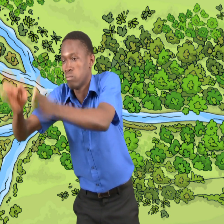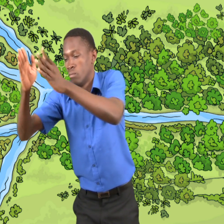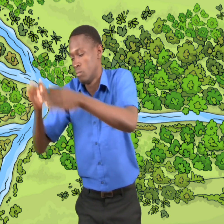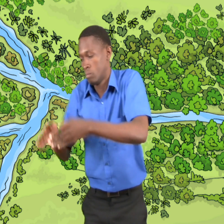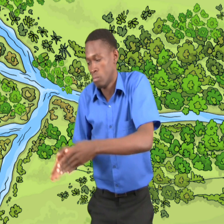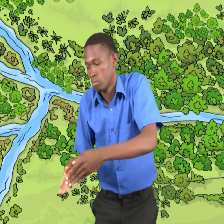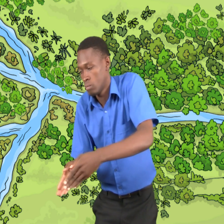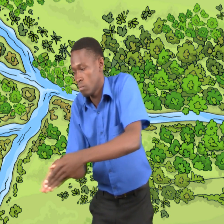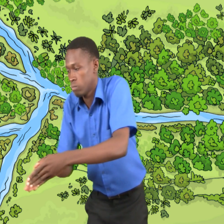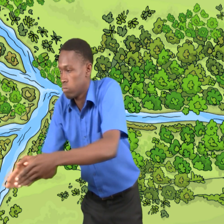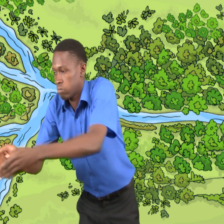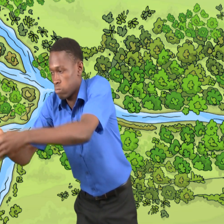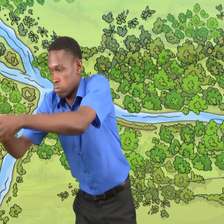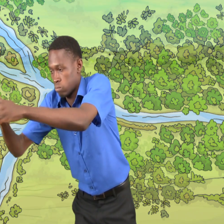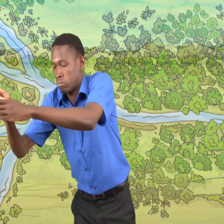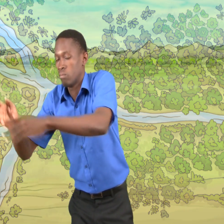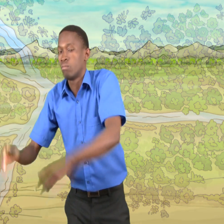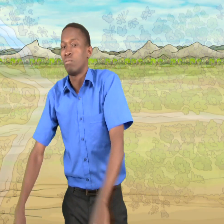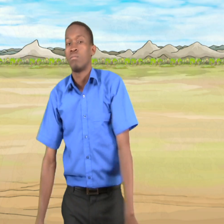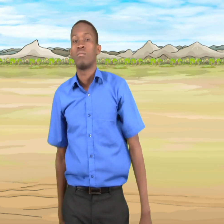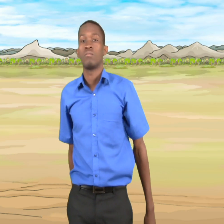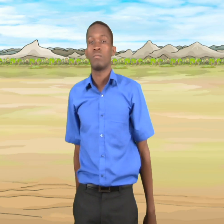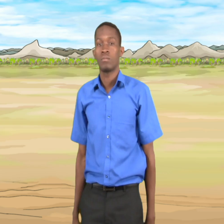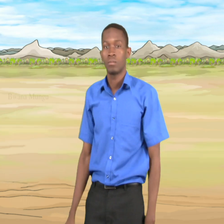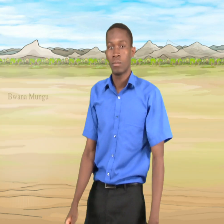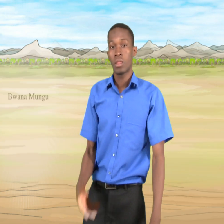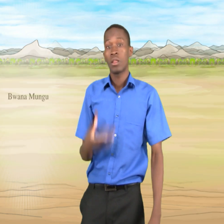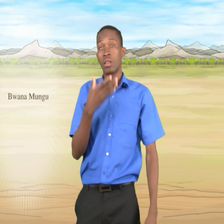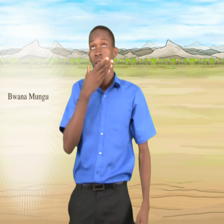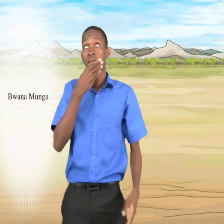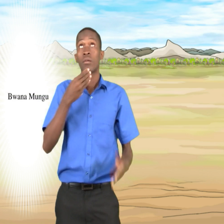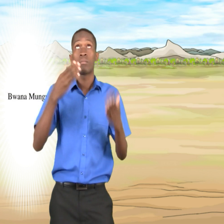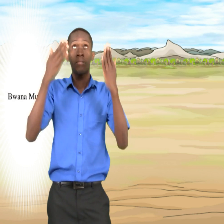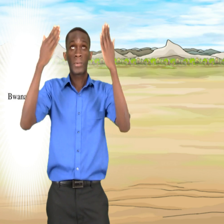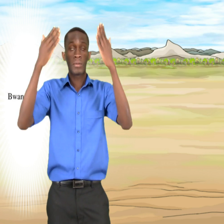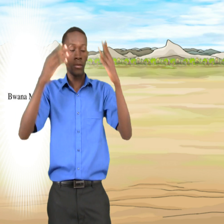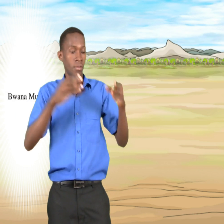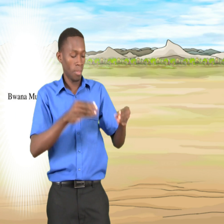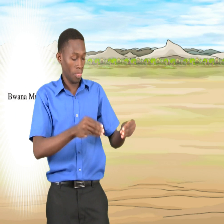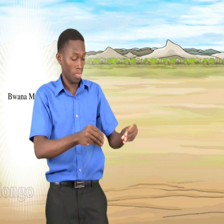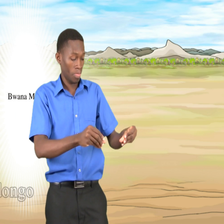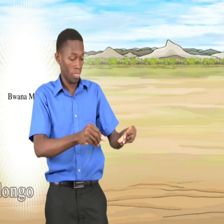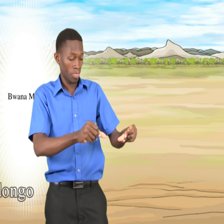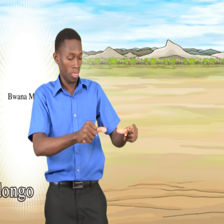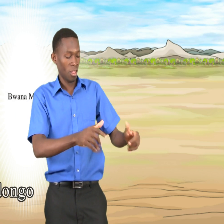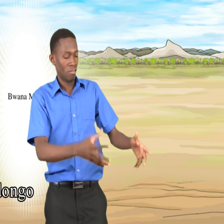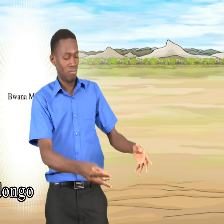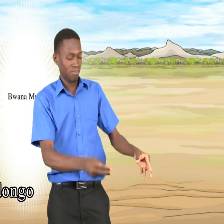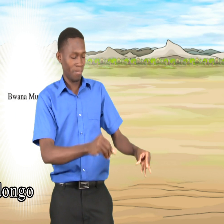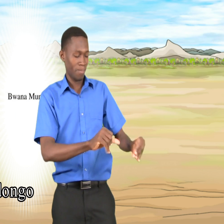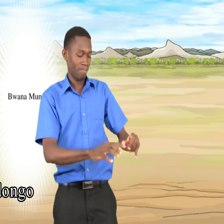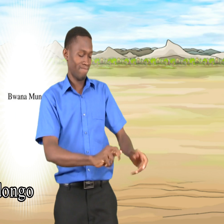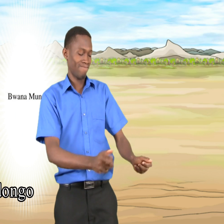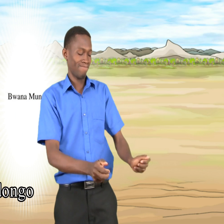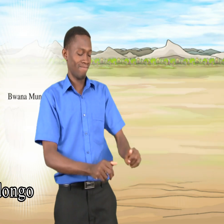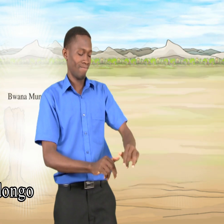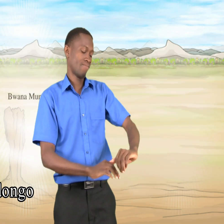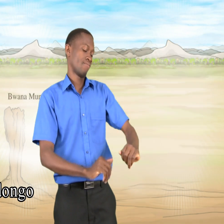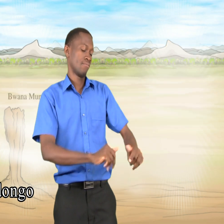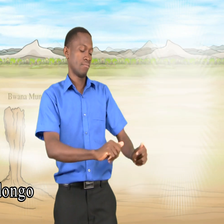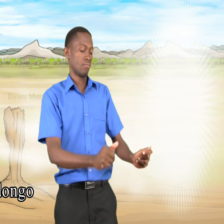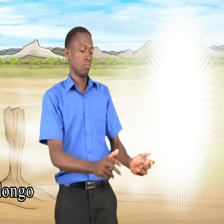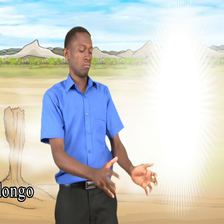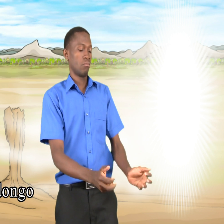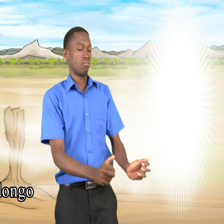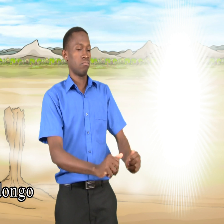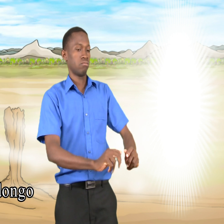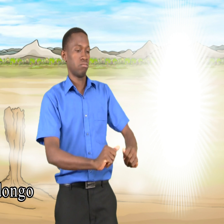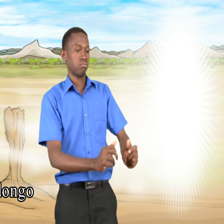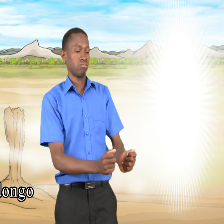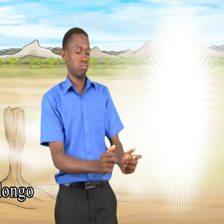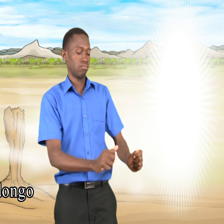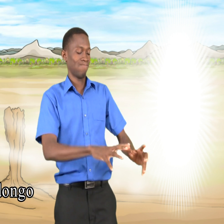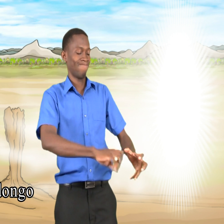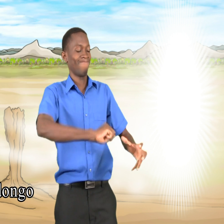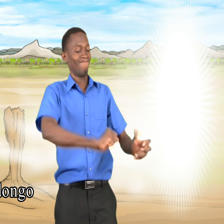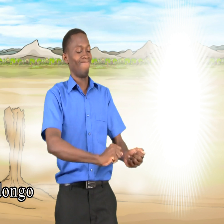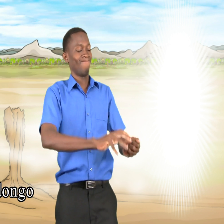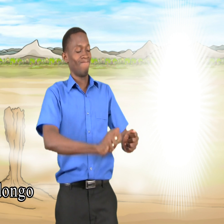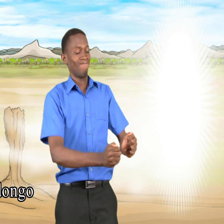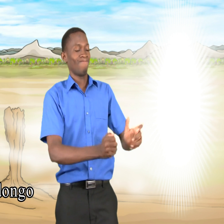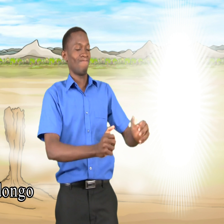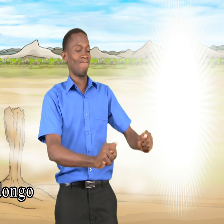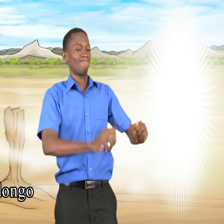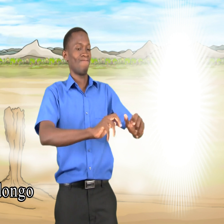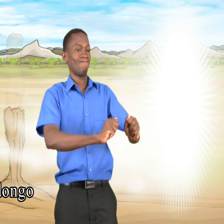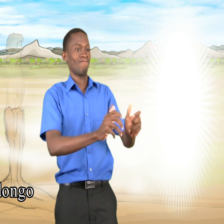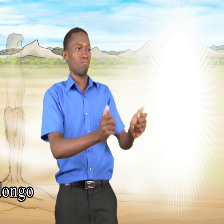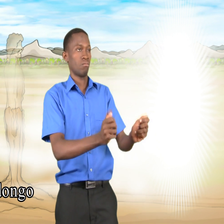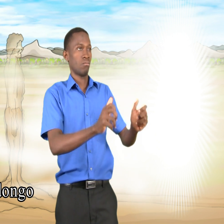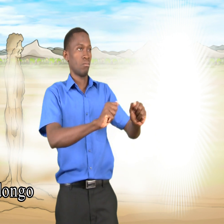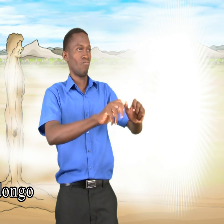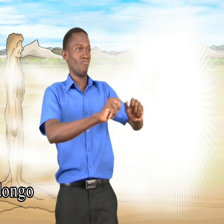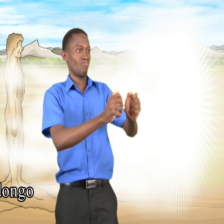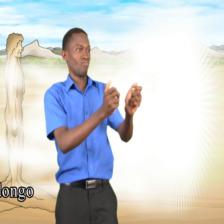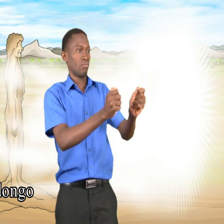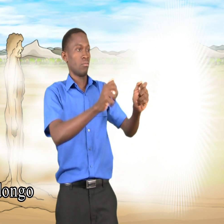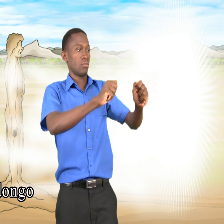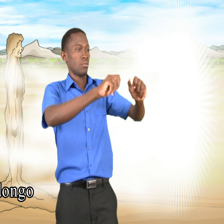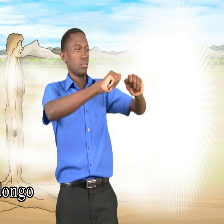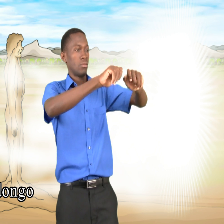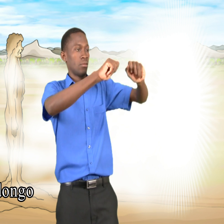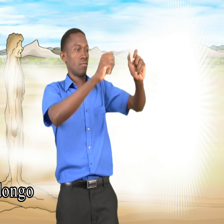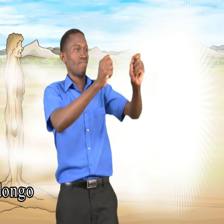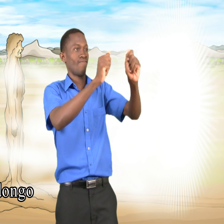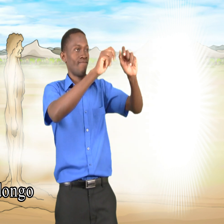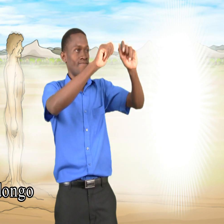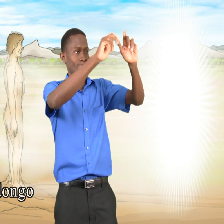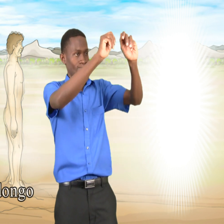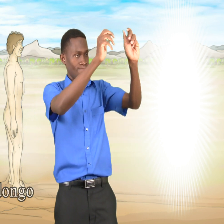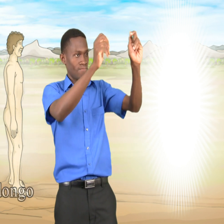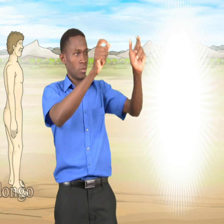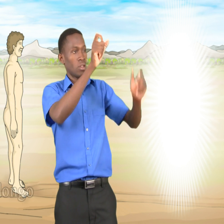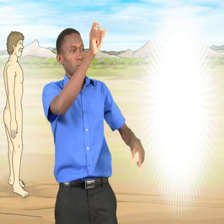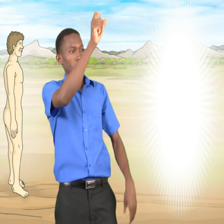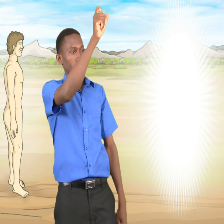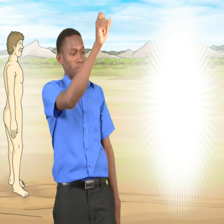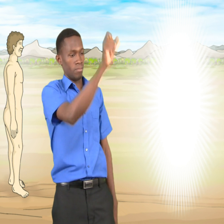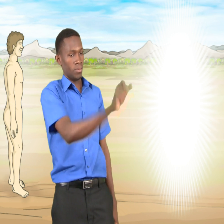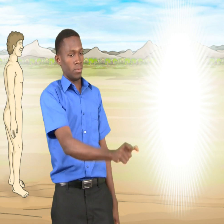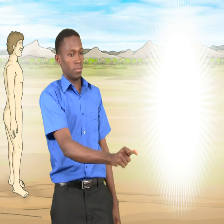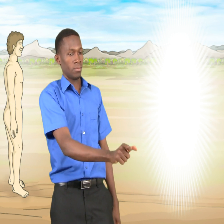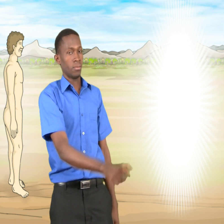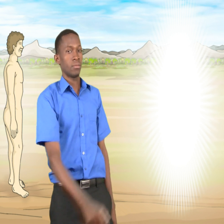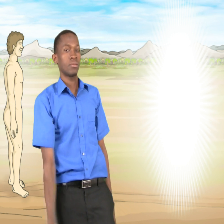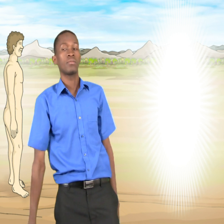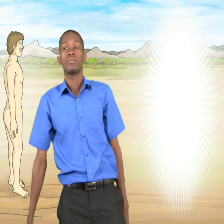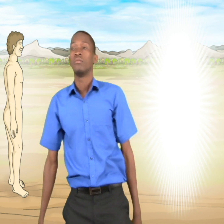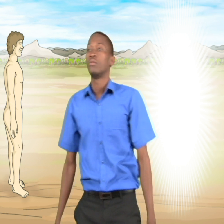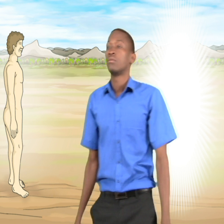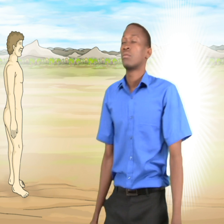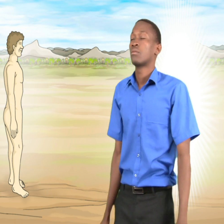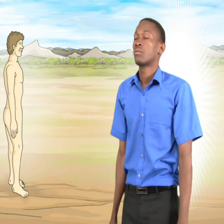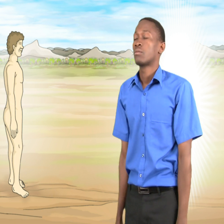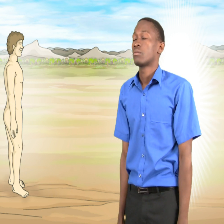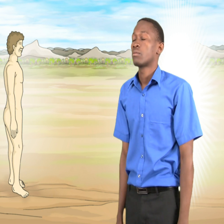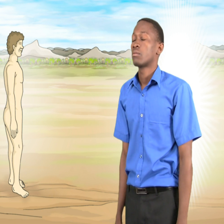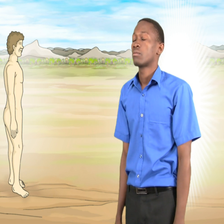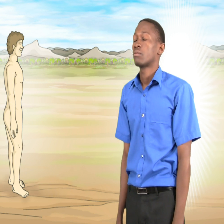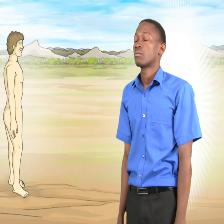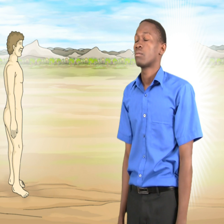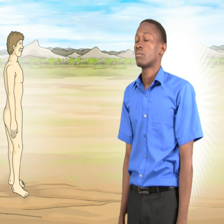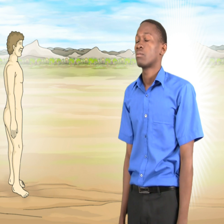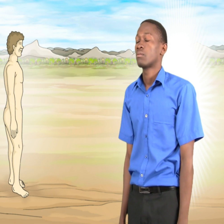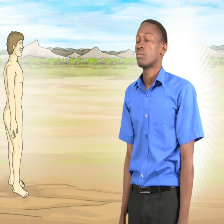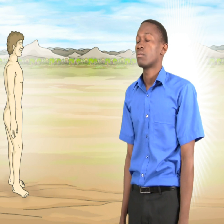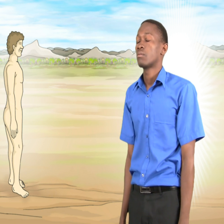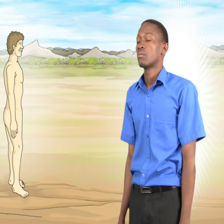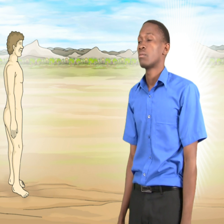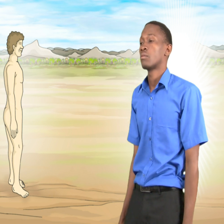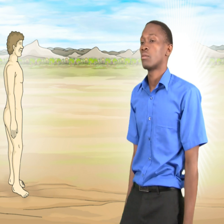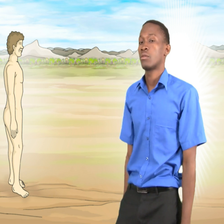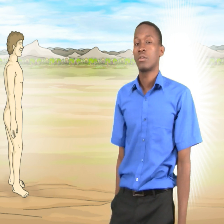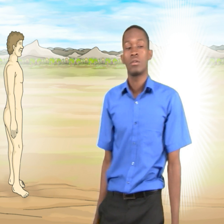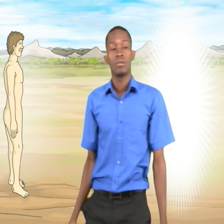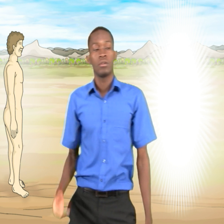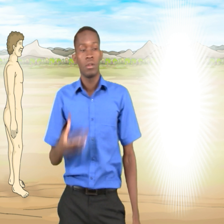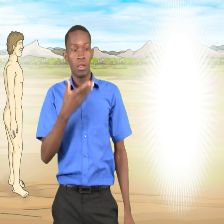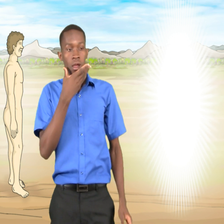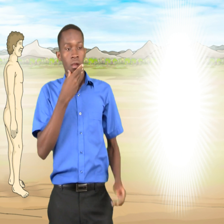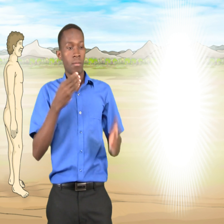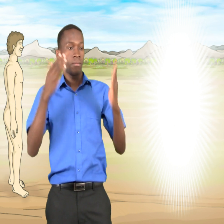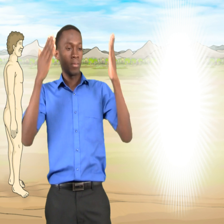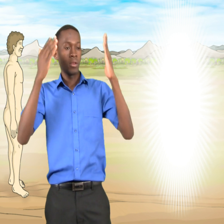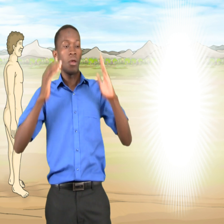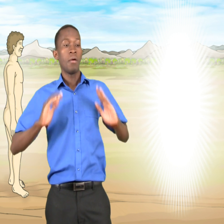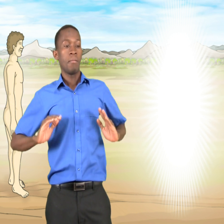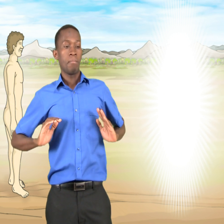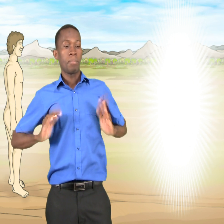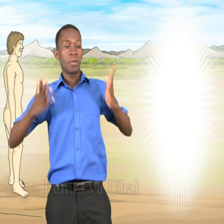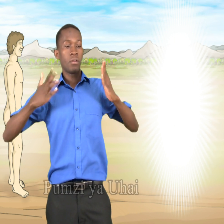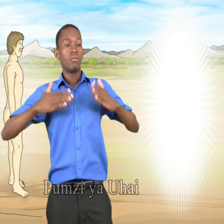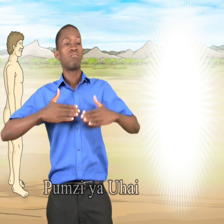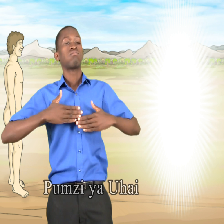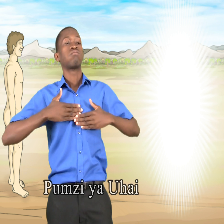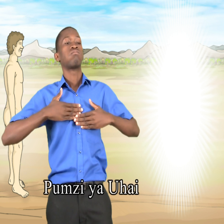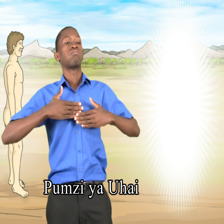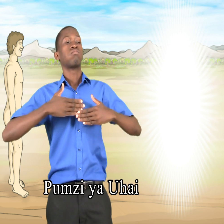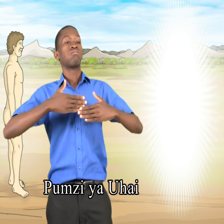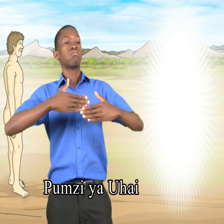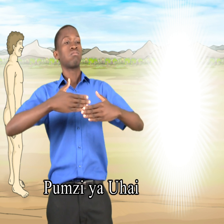Then the LORD God formed man from the dust of the ground and breathed the breath of life into his nostrils, and the man became a living being. And the LORD God planted a garden in Eden, in the east, where He placed the man He had formed. Out of the ground the LORD God gave growth to every tree that is pleasing to the eye and good for food. And in the middle of the garden were the tree of life and the tree of the knowledge of good and evil.